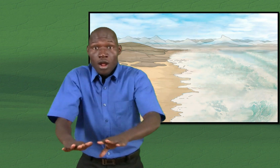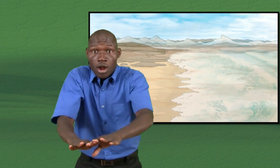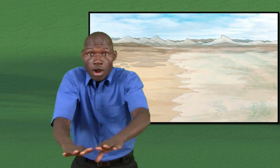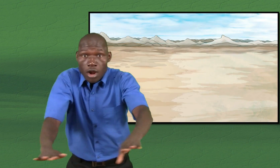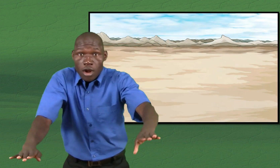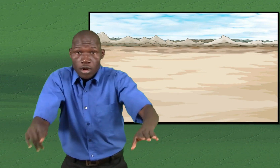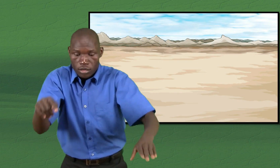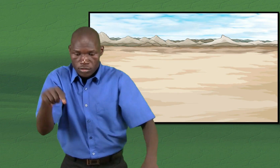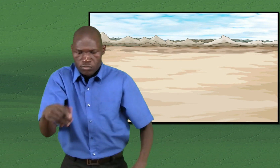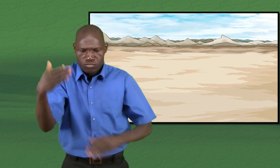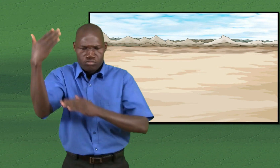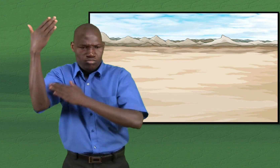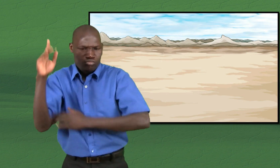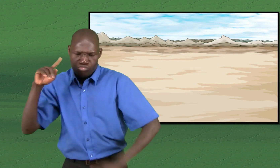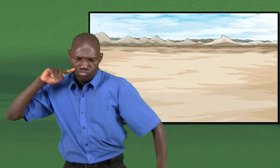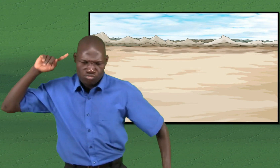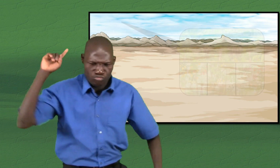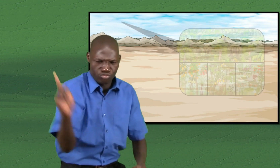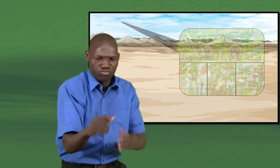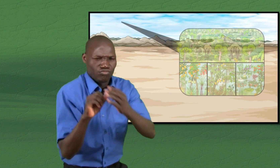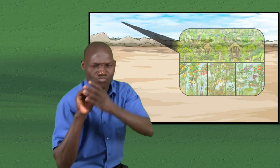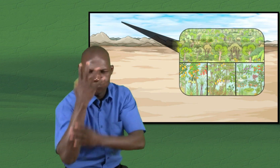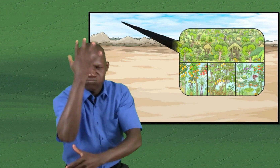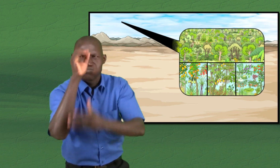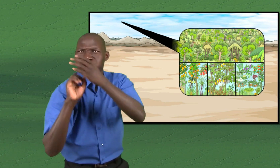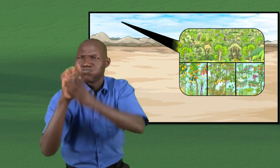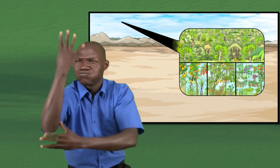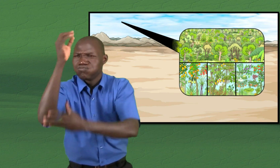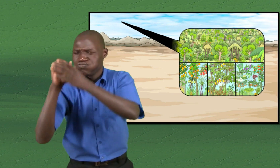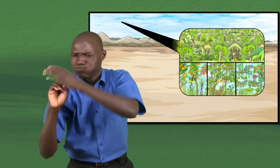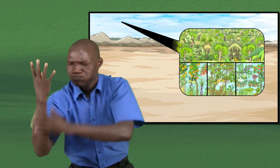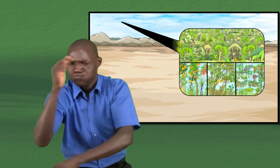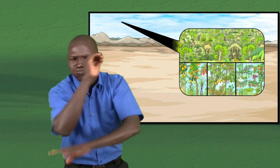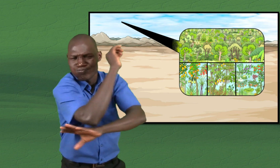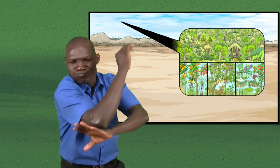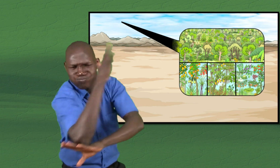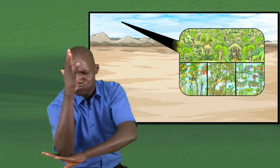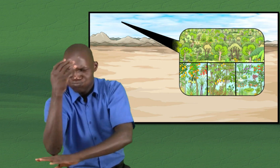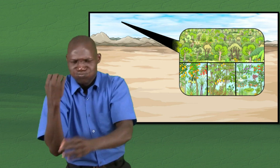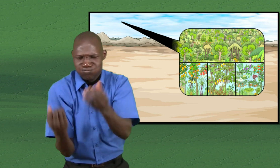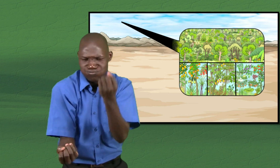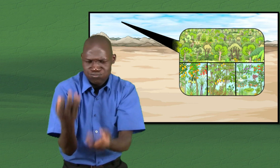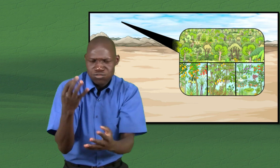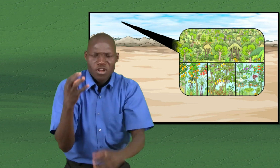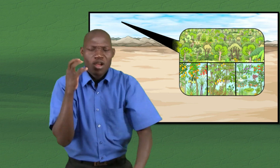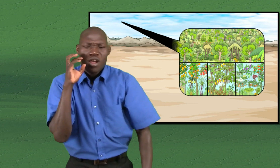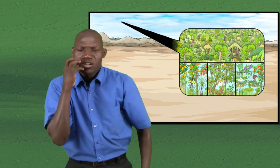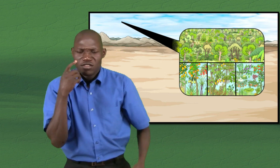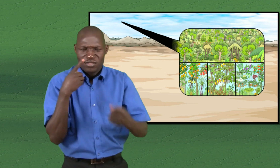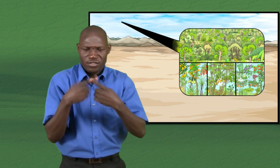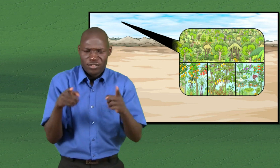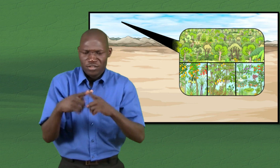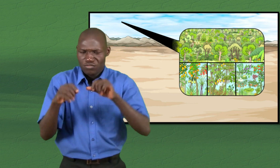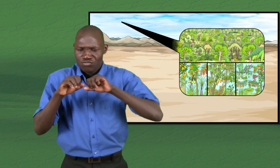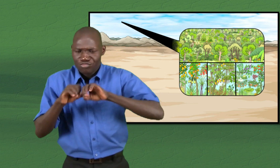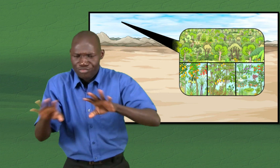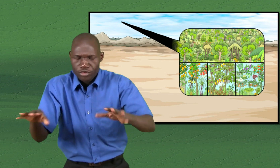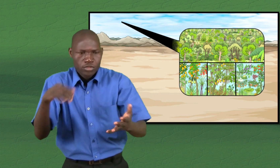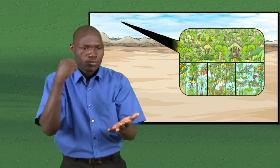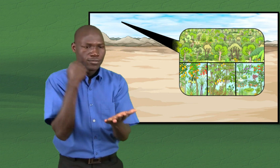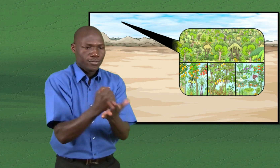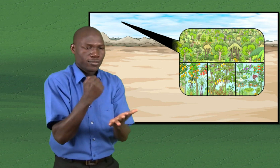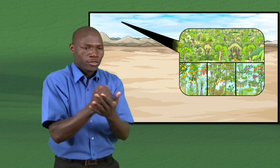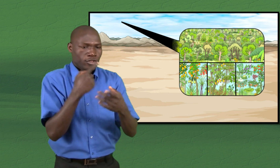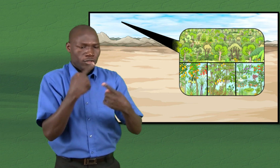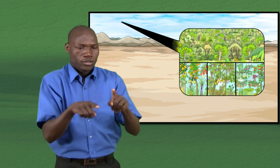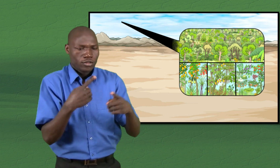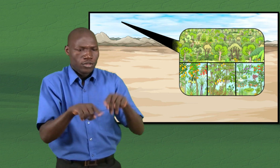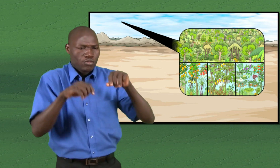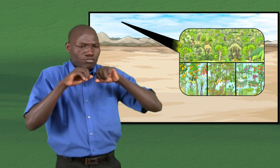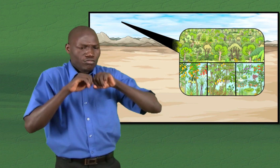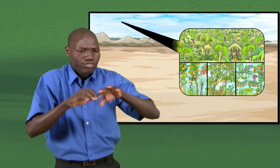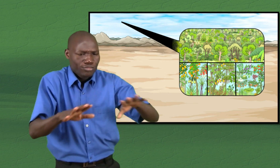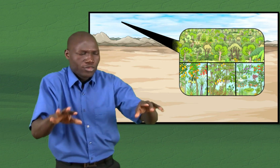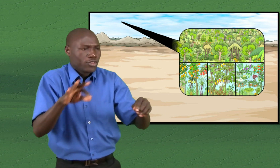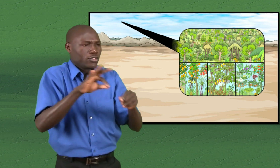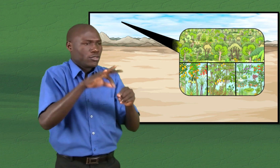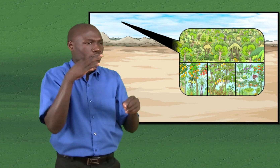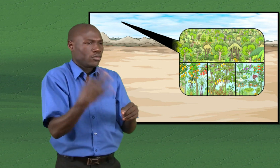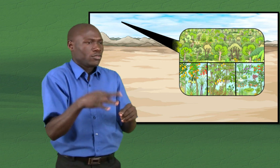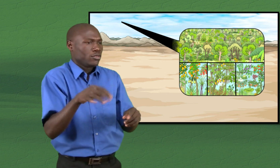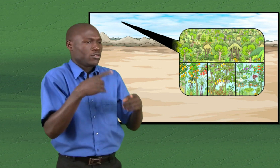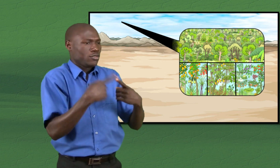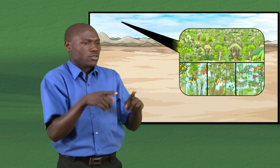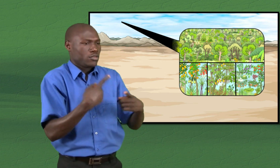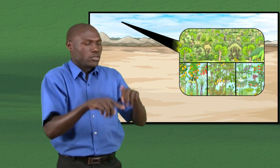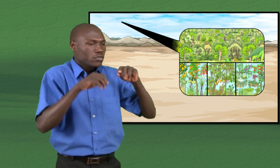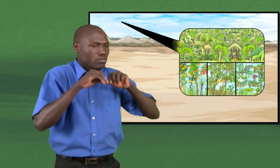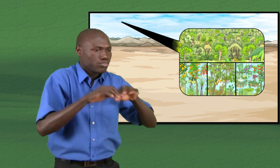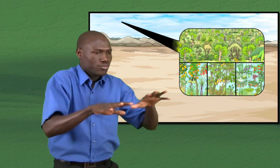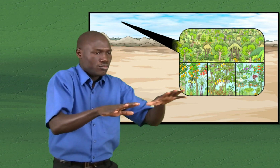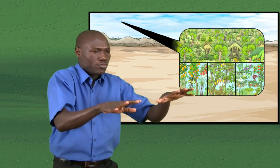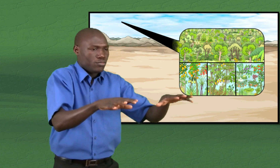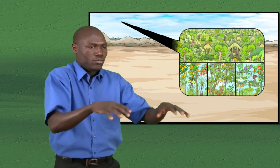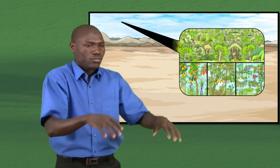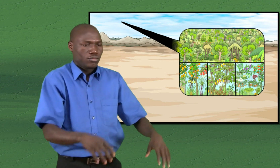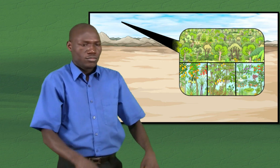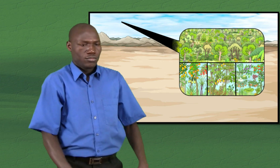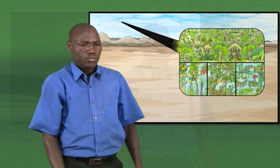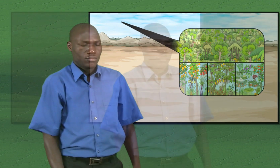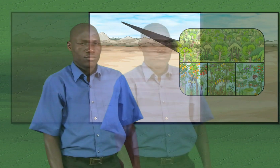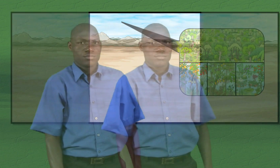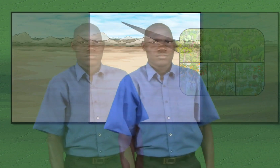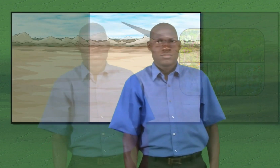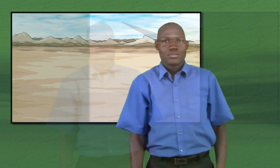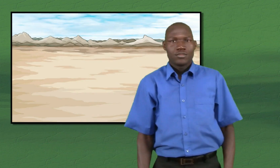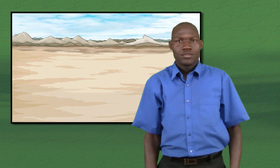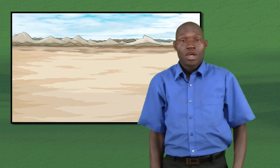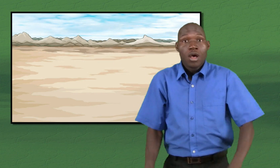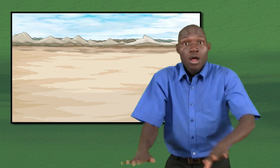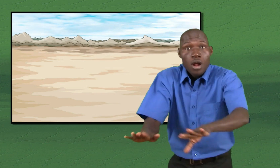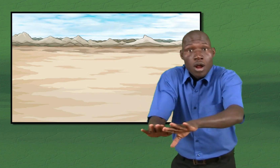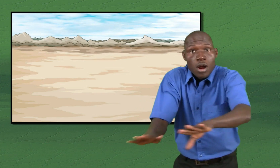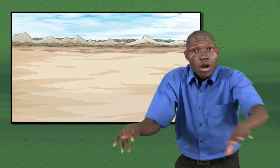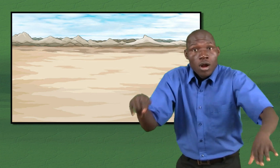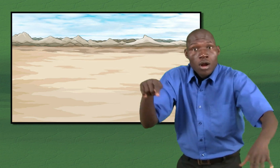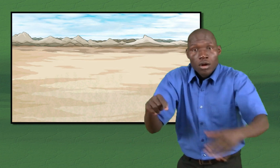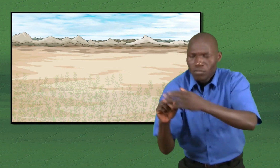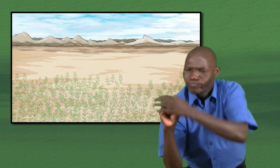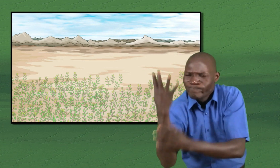Then God said, “Let the earth bring forth vegetation: seed-bearing plants and fruit trees, each bearing fruit with seed according to its kind.” And it was so.